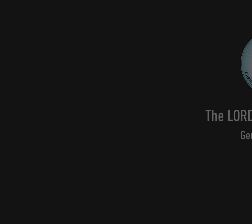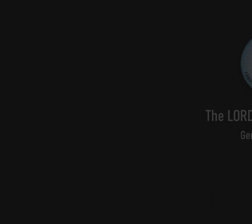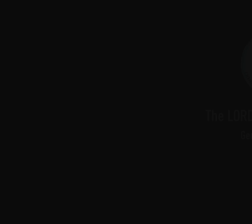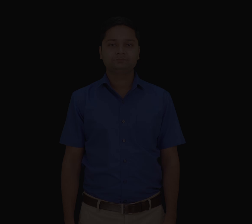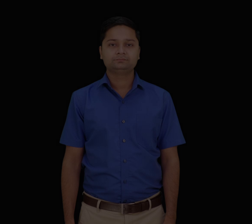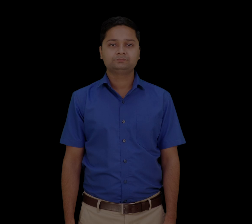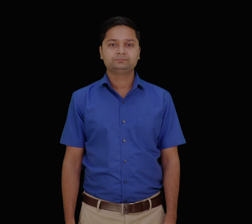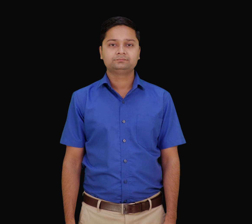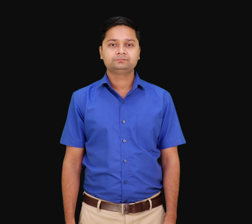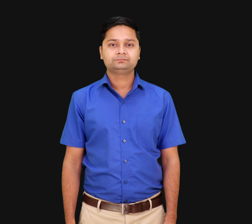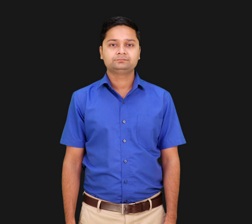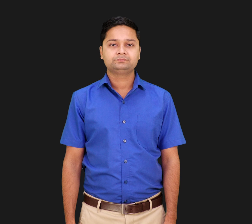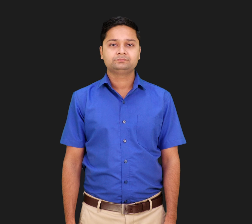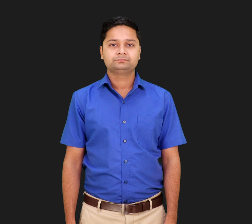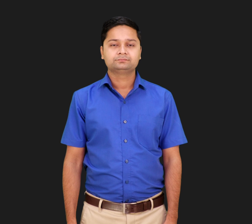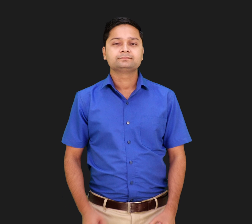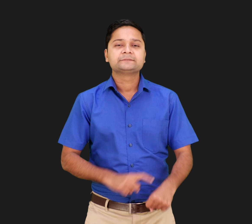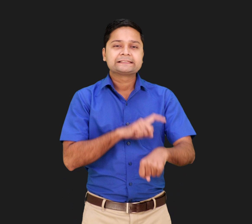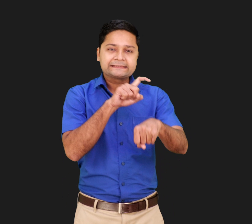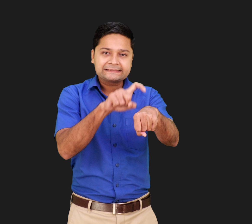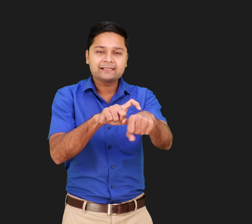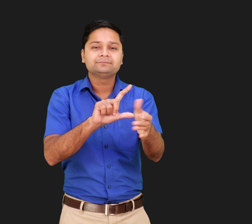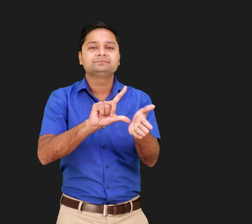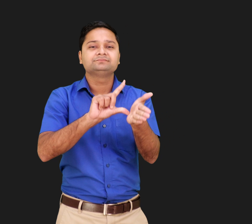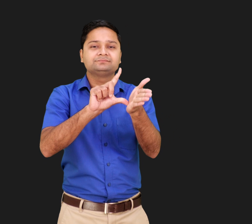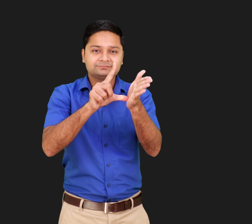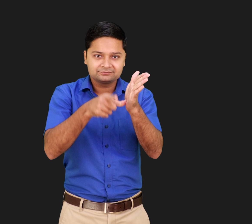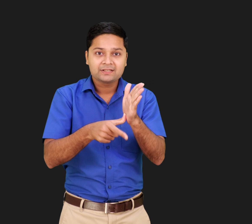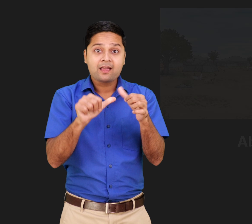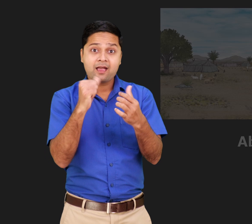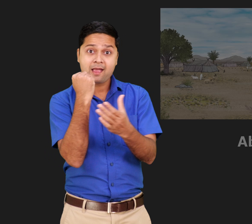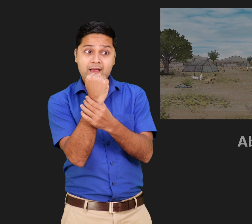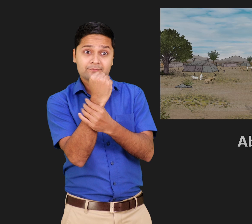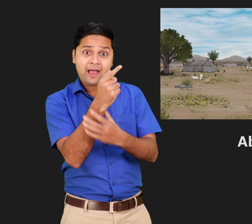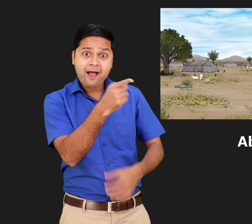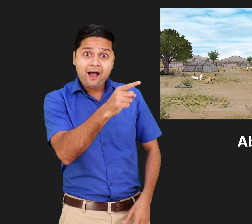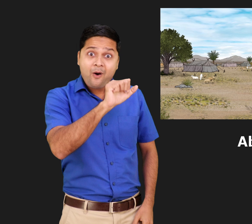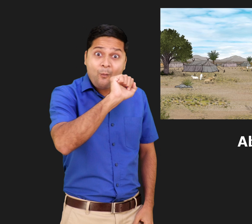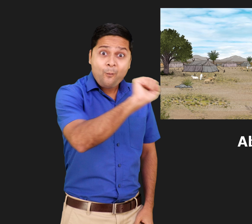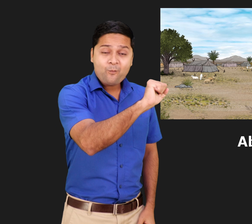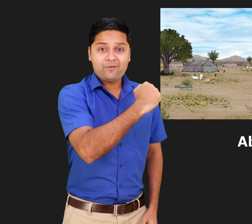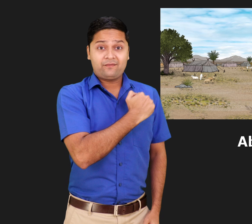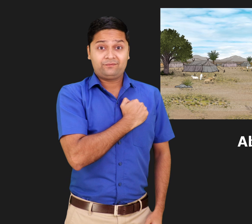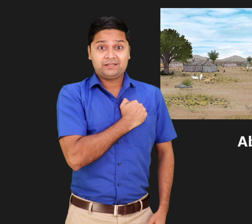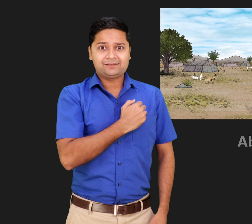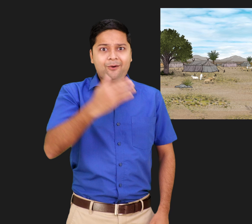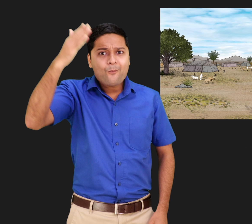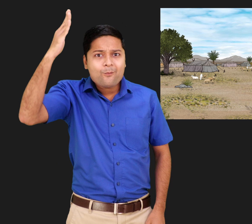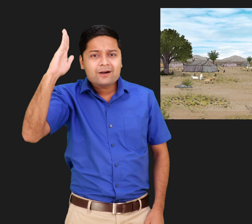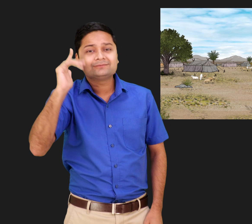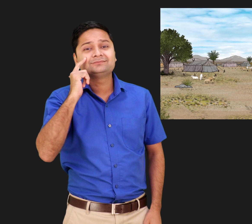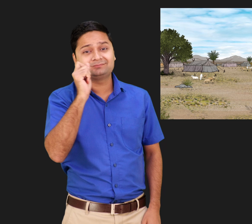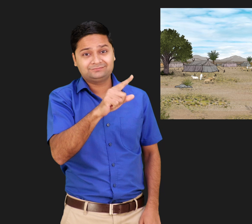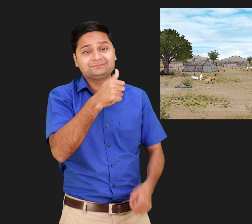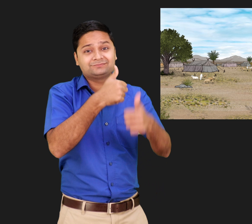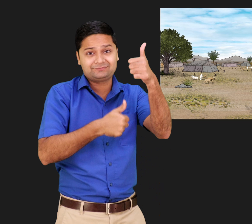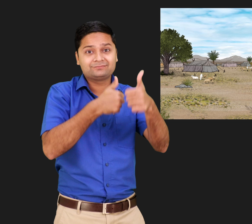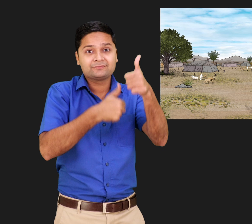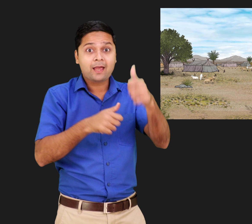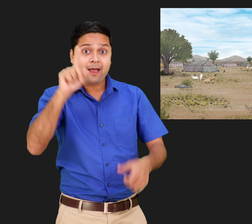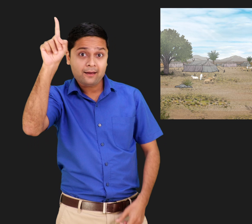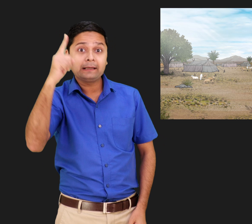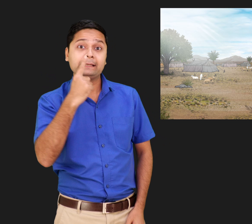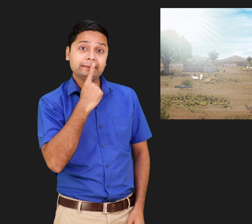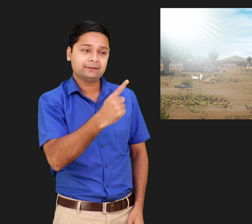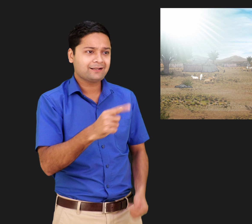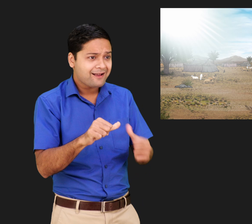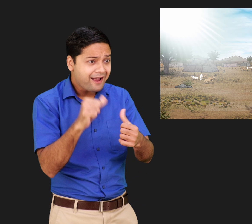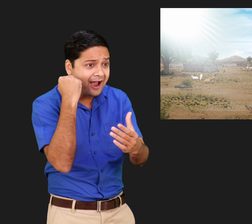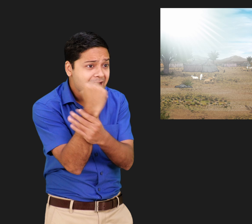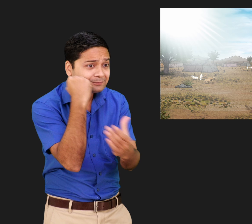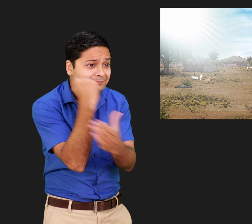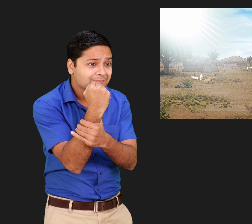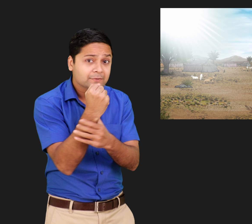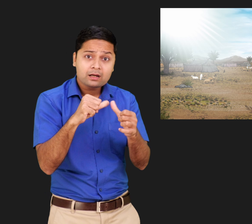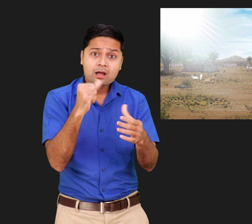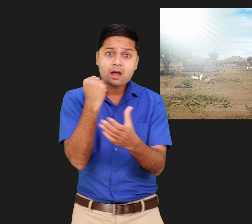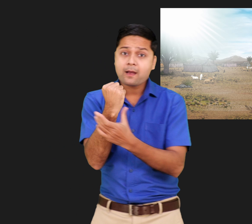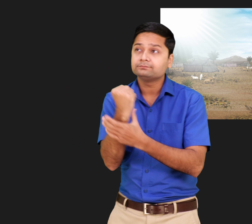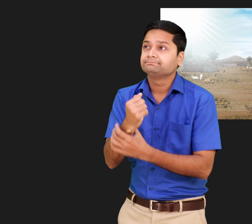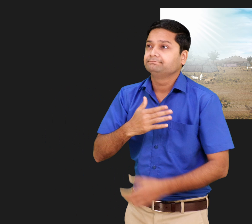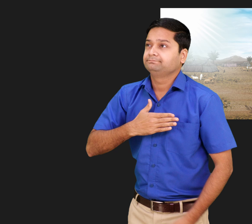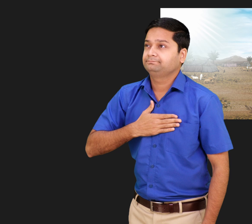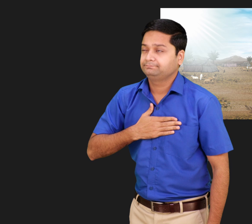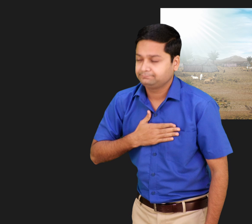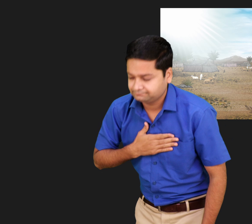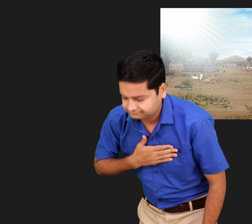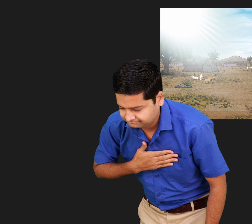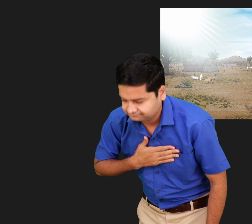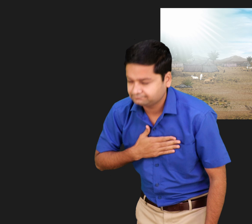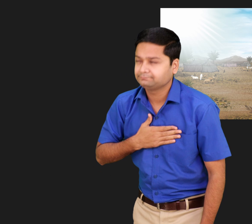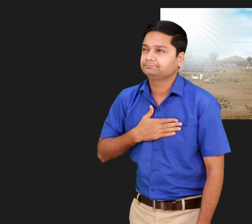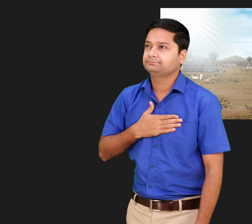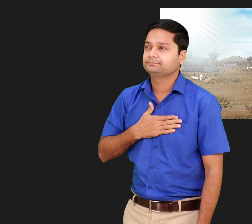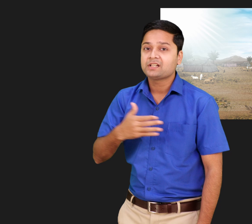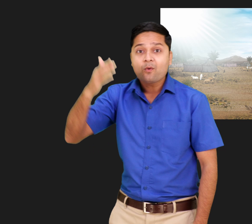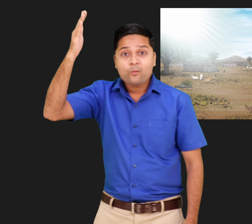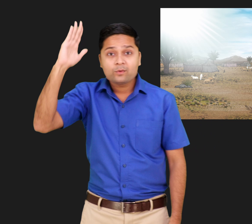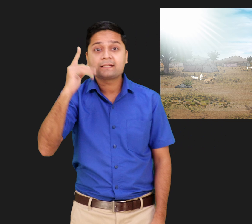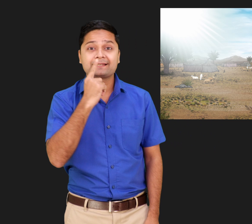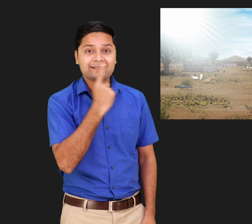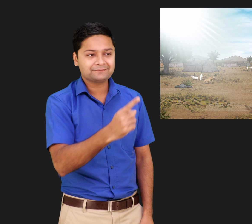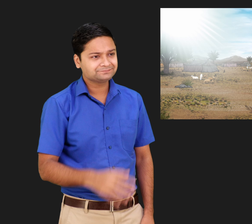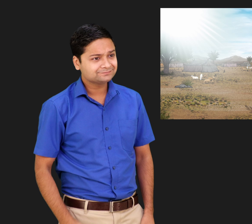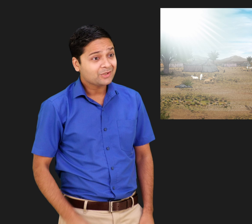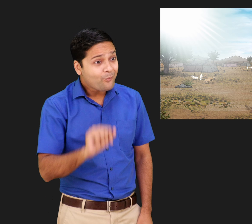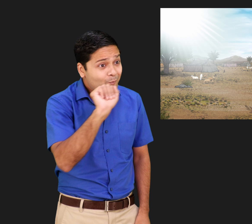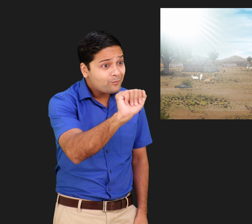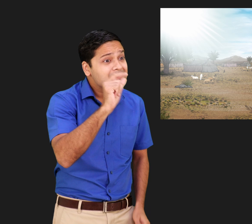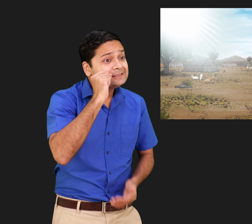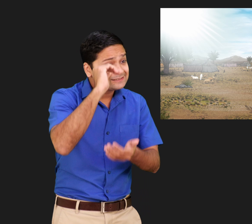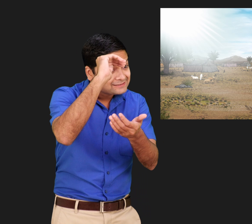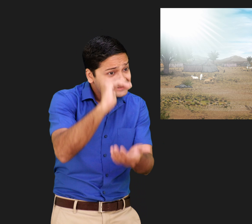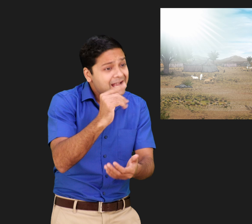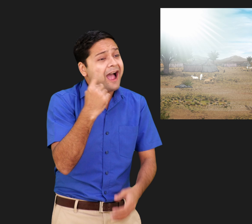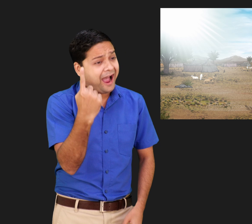Some time later God tested Abraham and said to him, “Abraham!” “Here I am,” he answered.